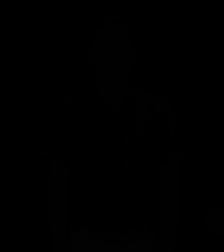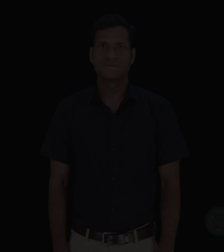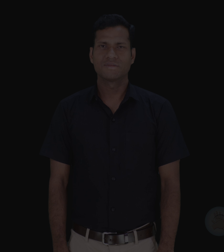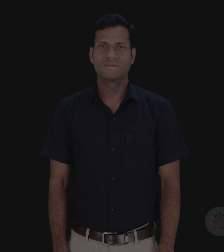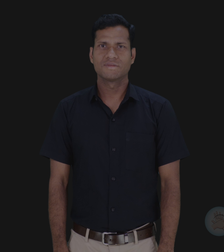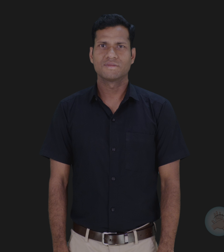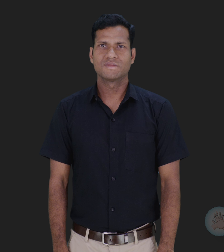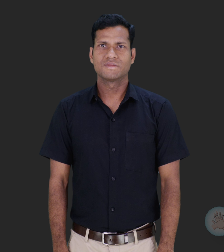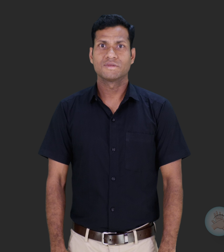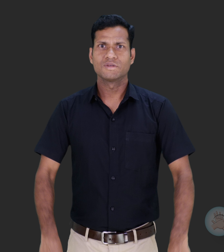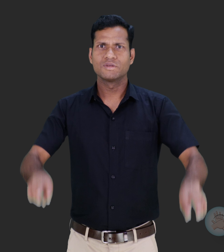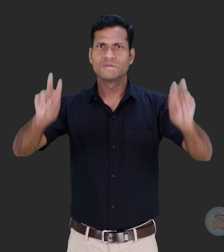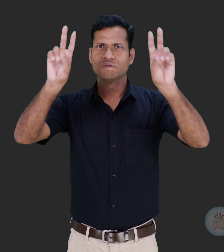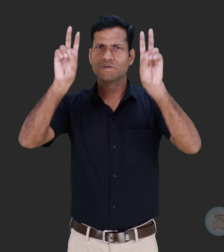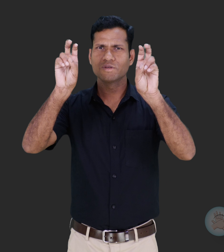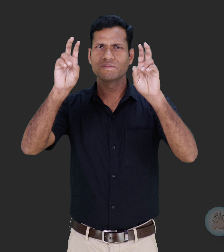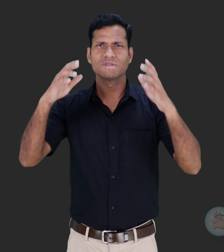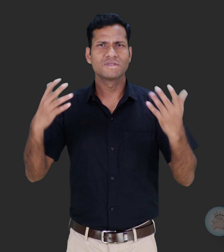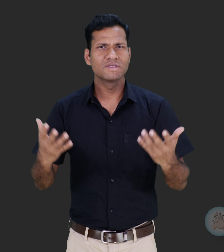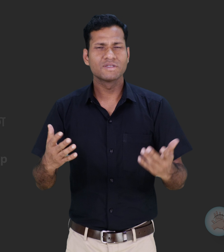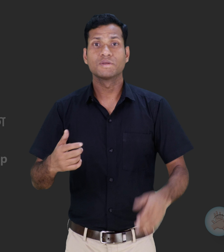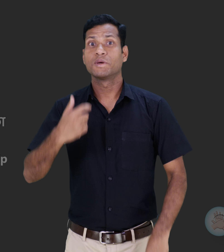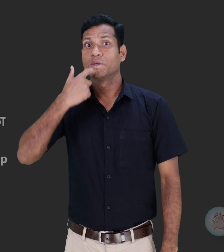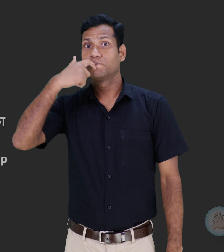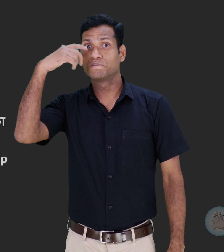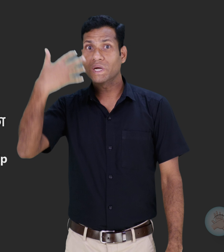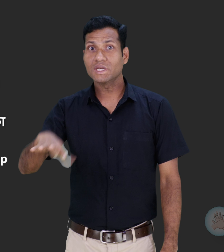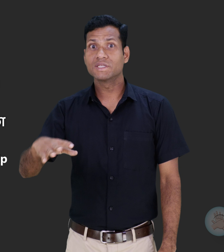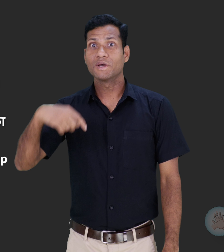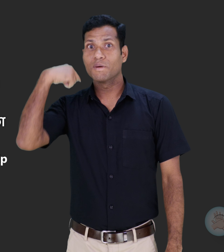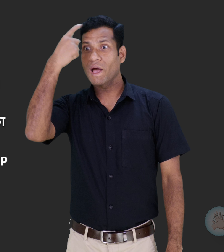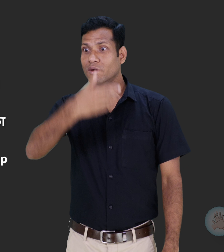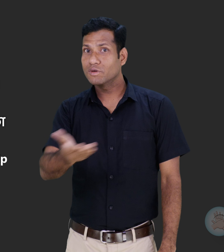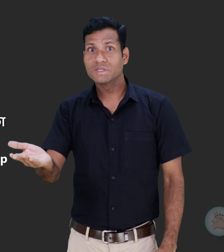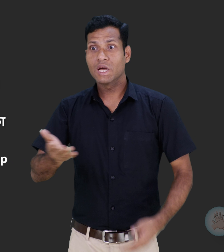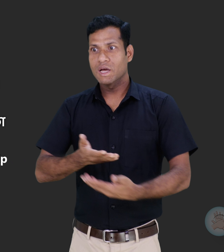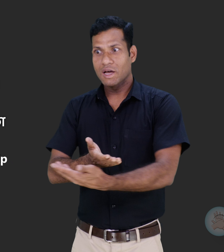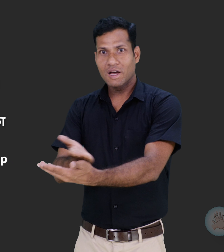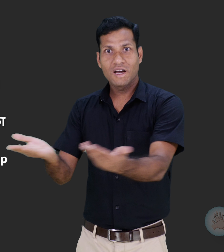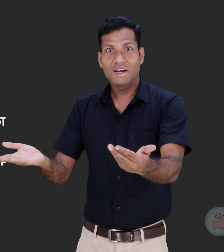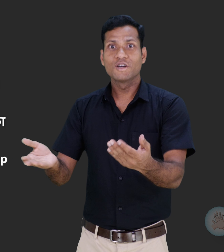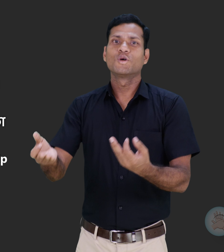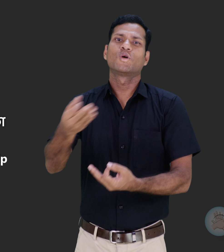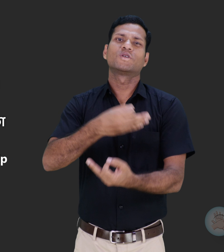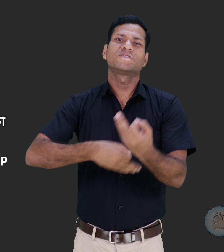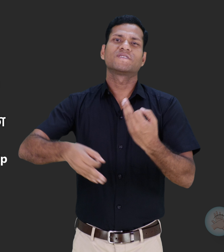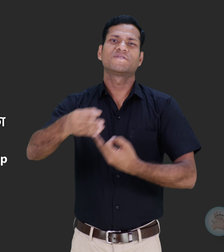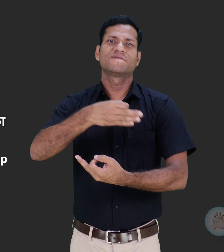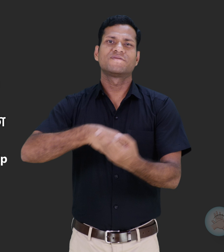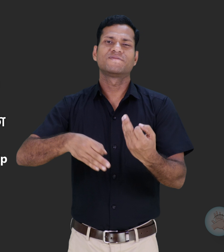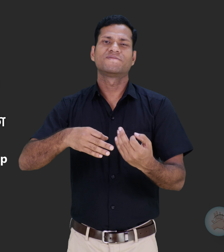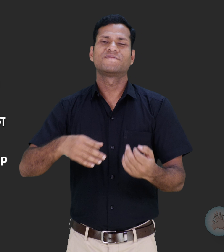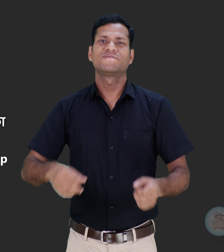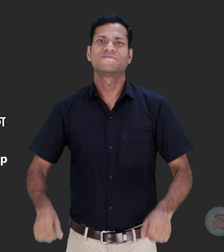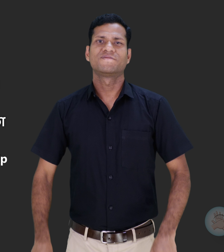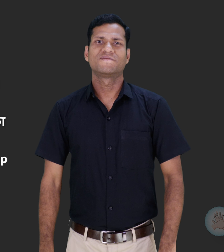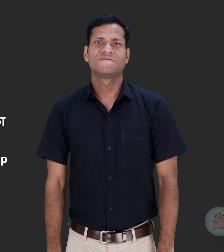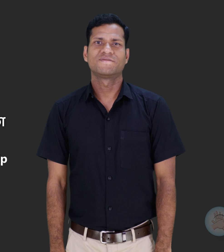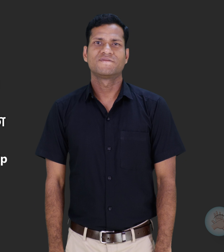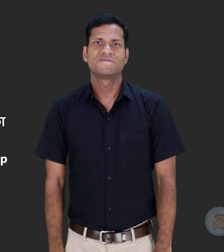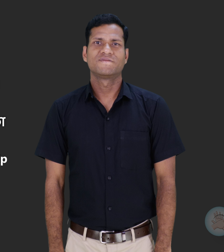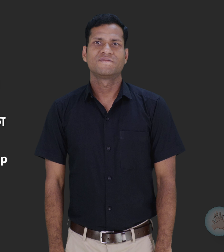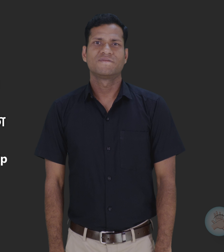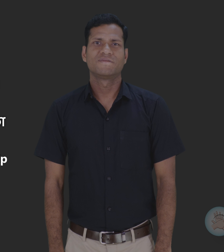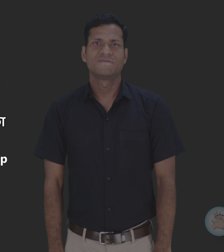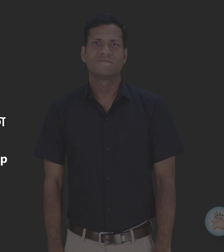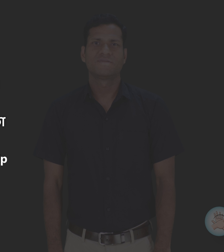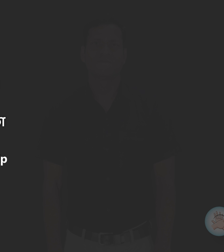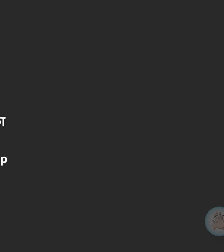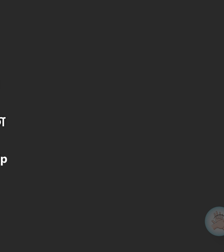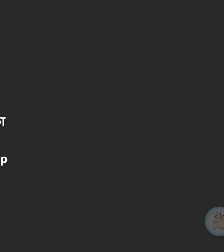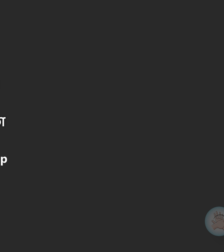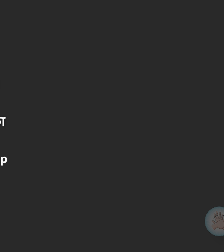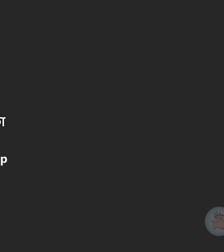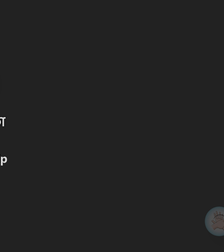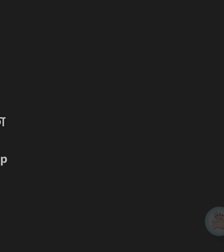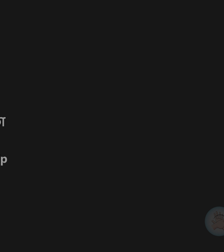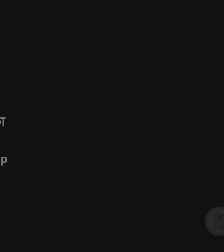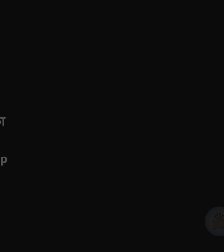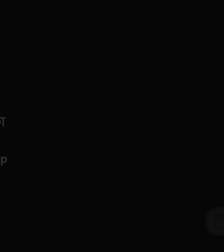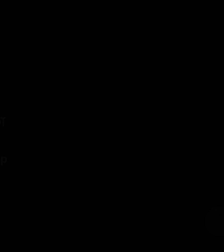The believers' fellowship